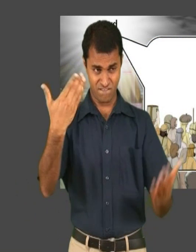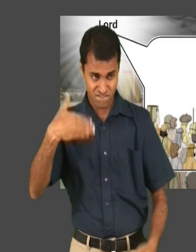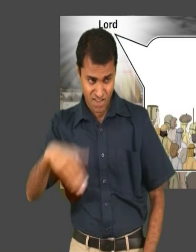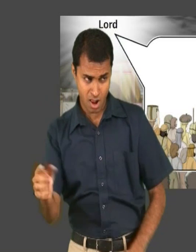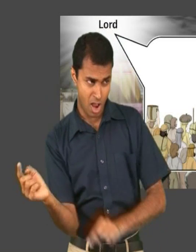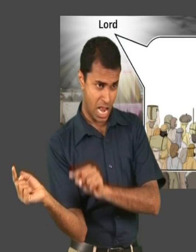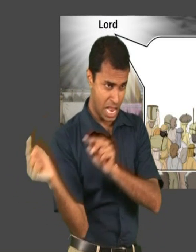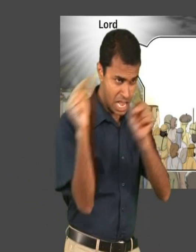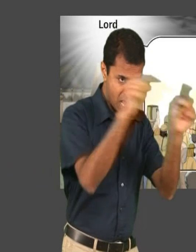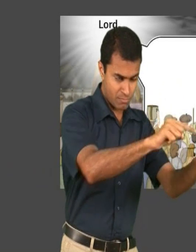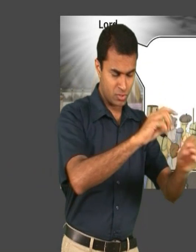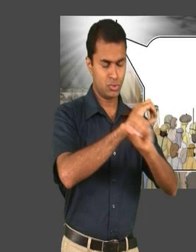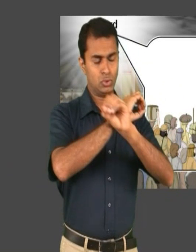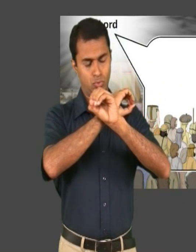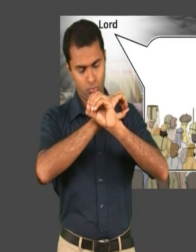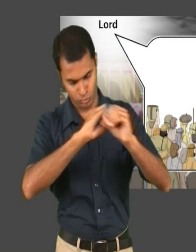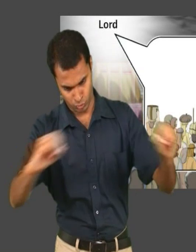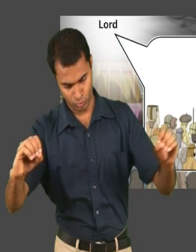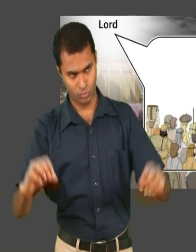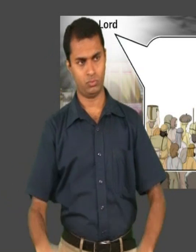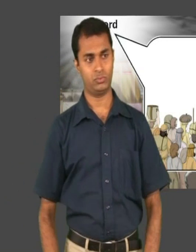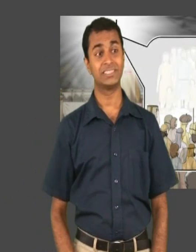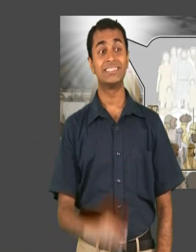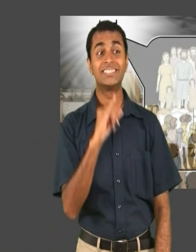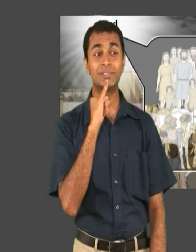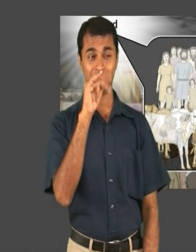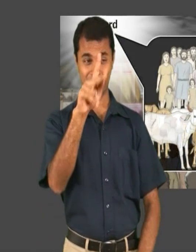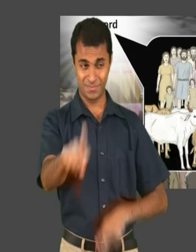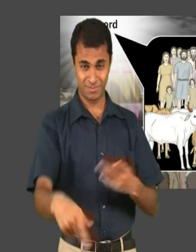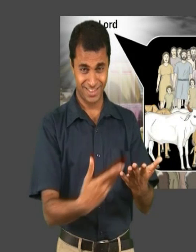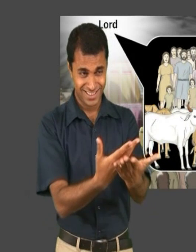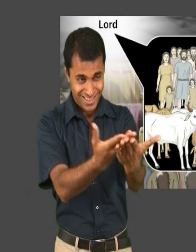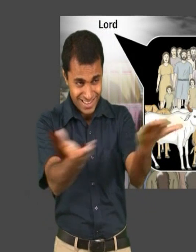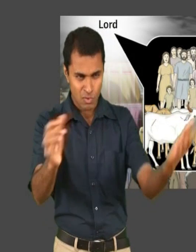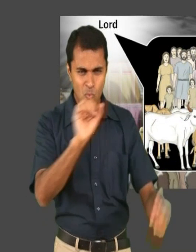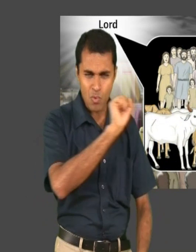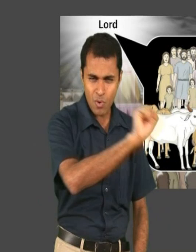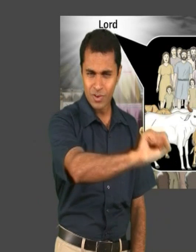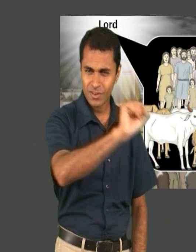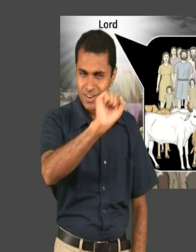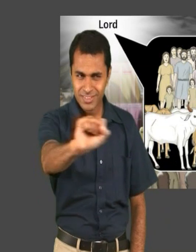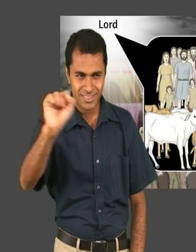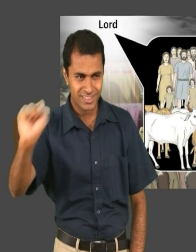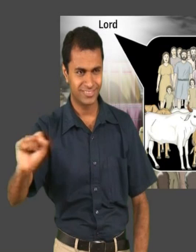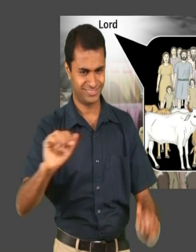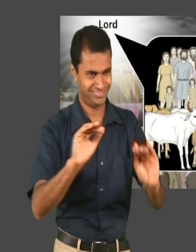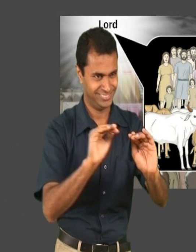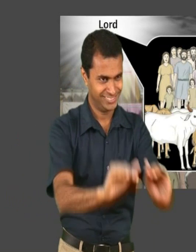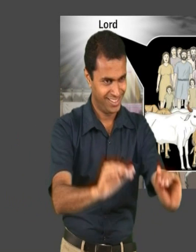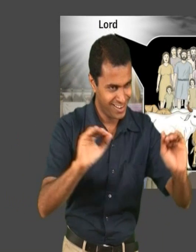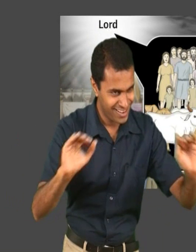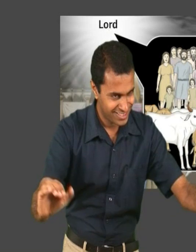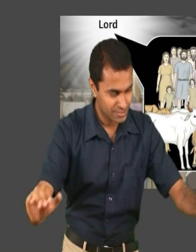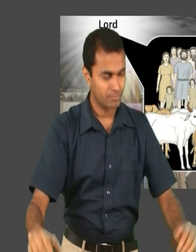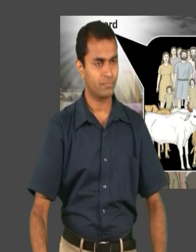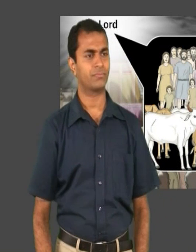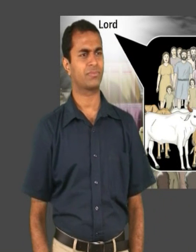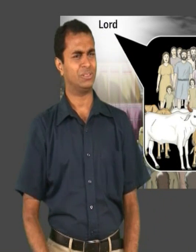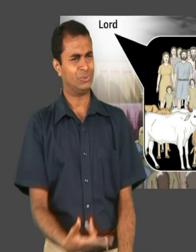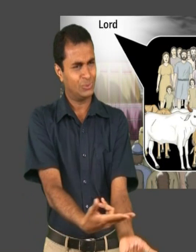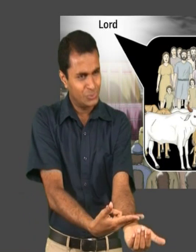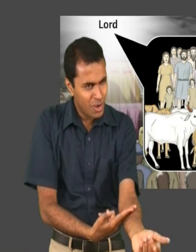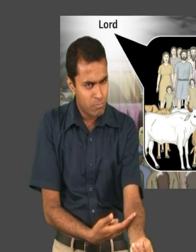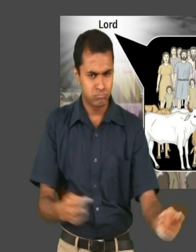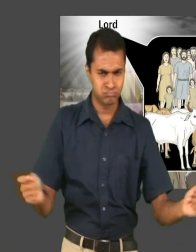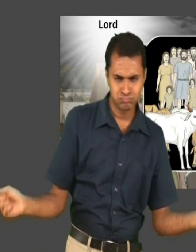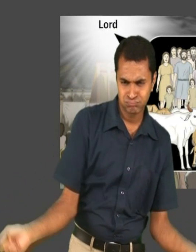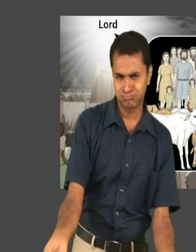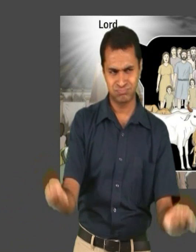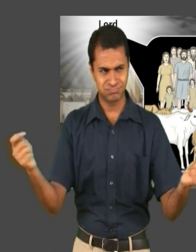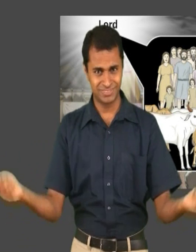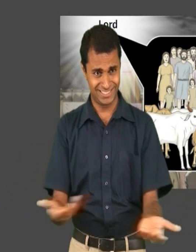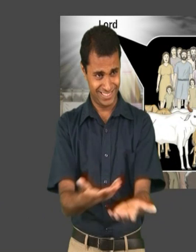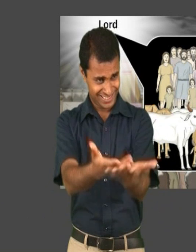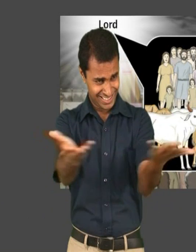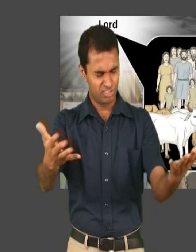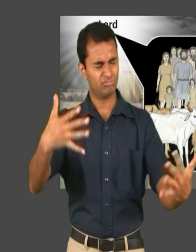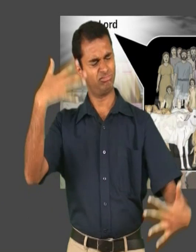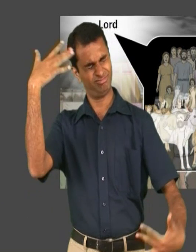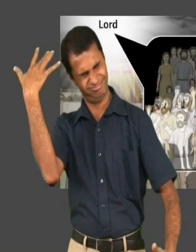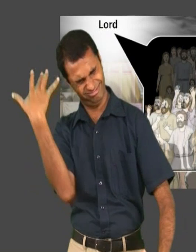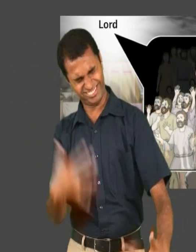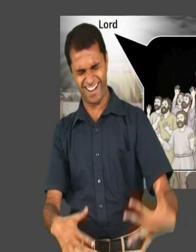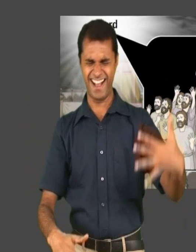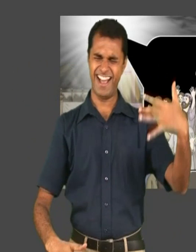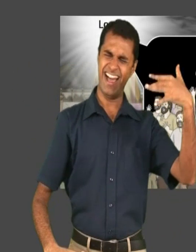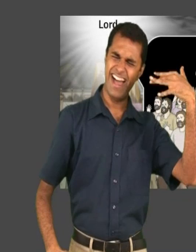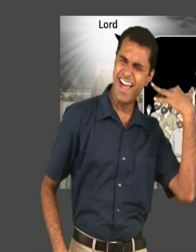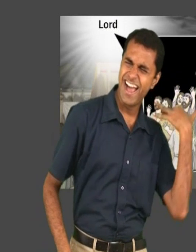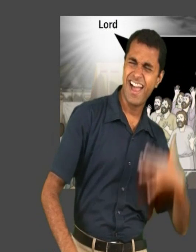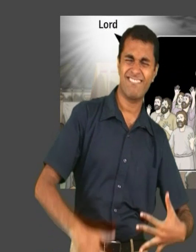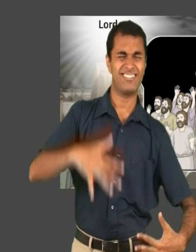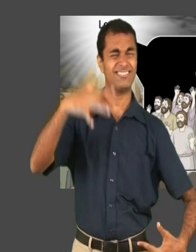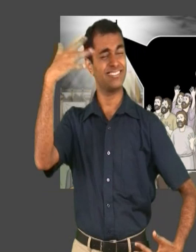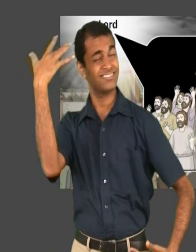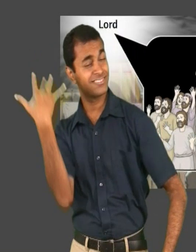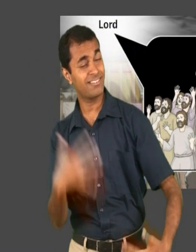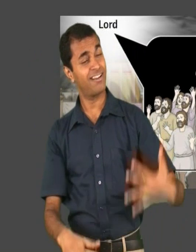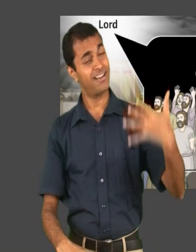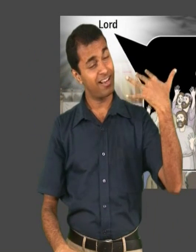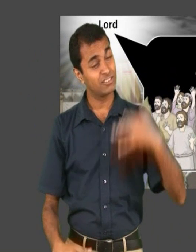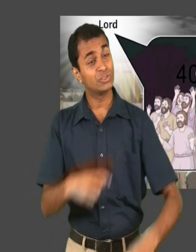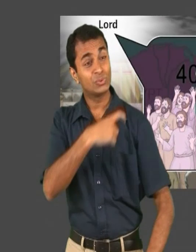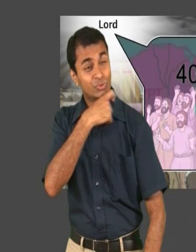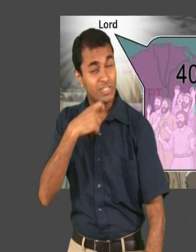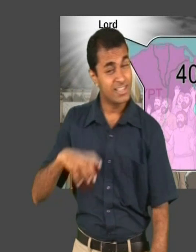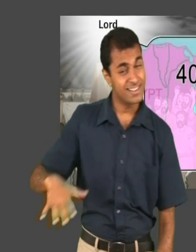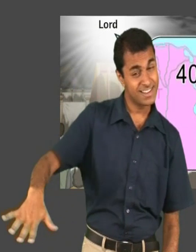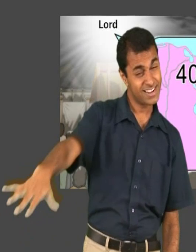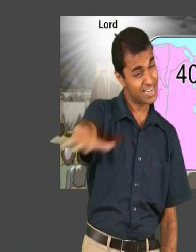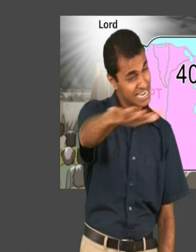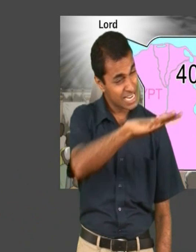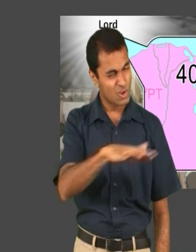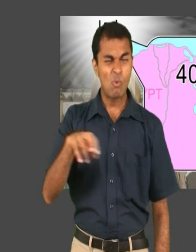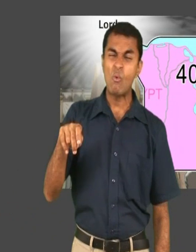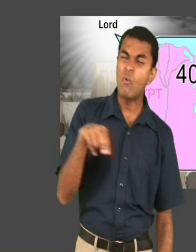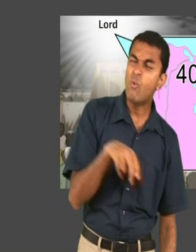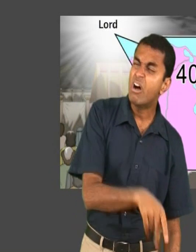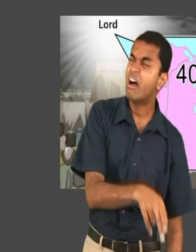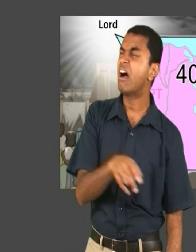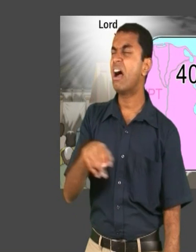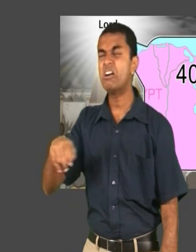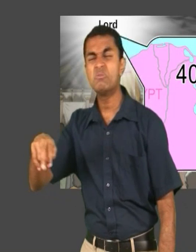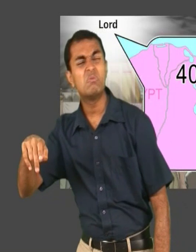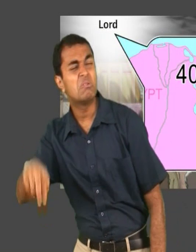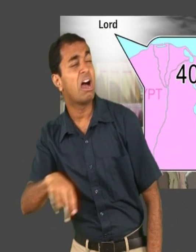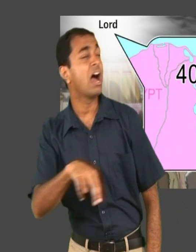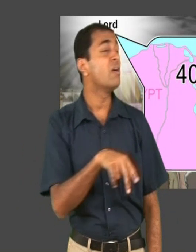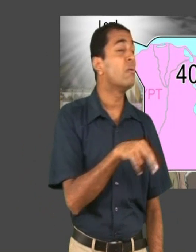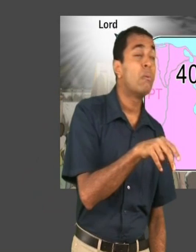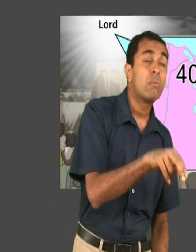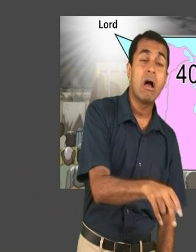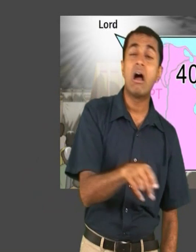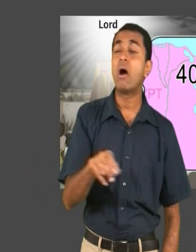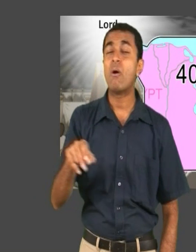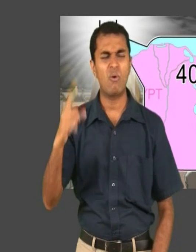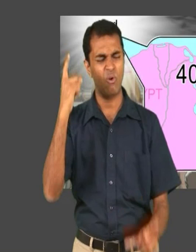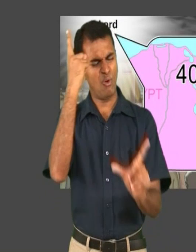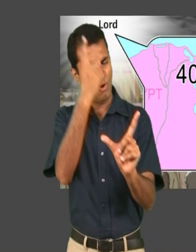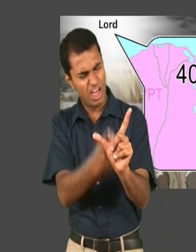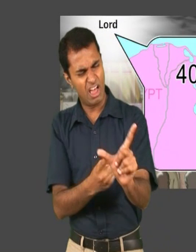As for you, however, your bodies will fall in this wilderness.